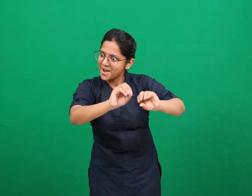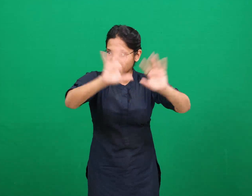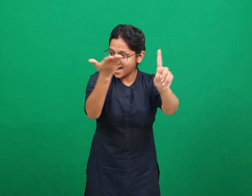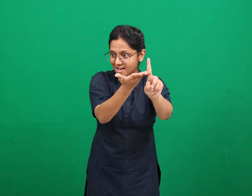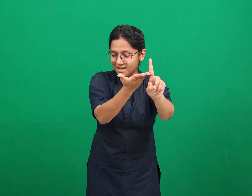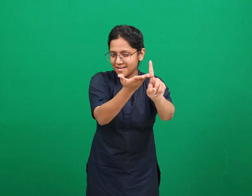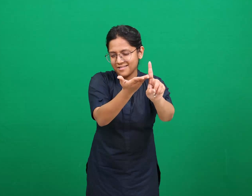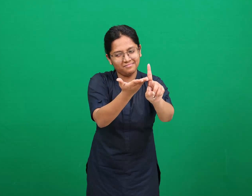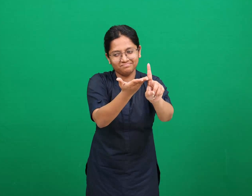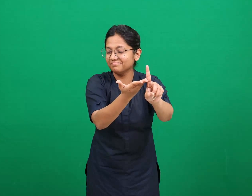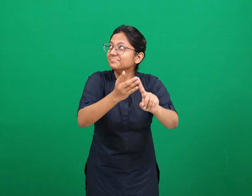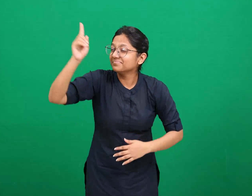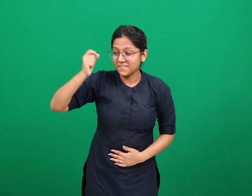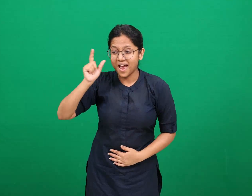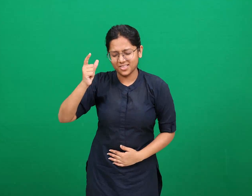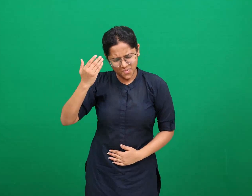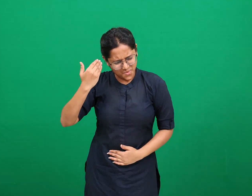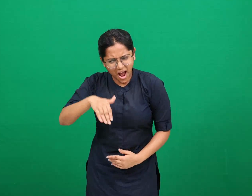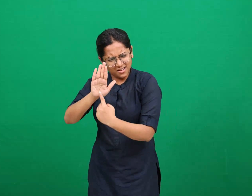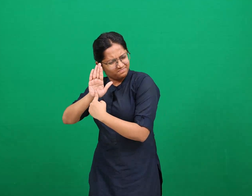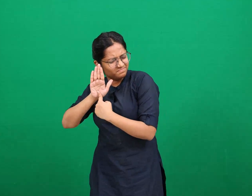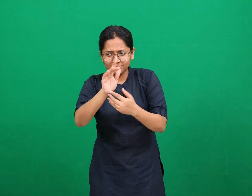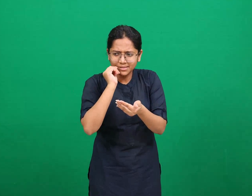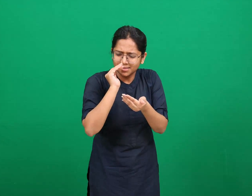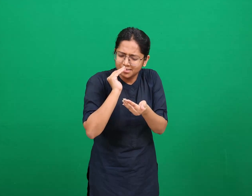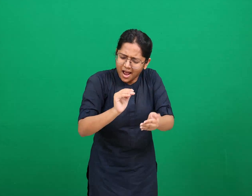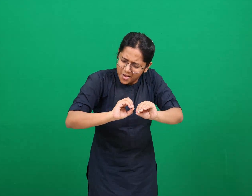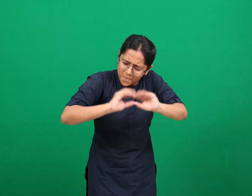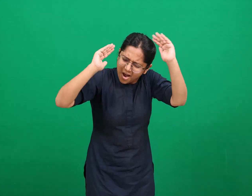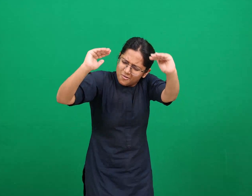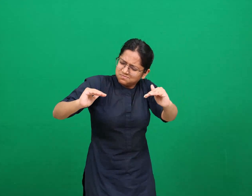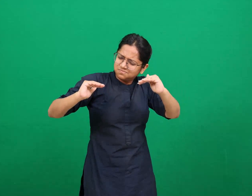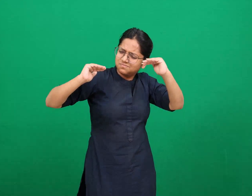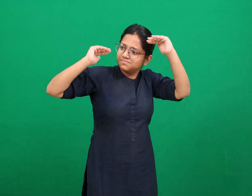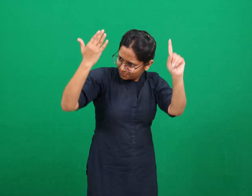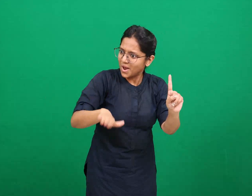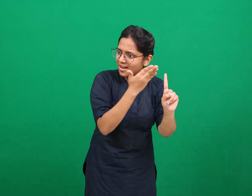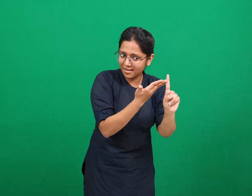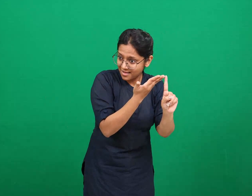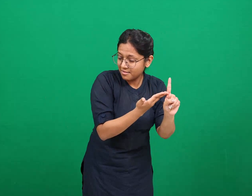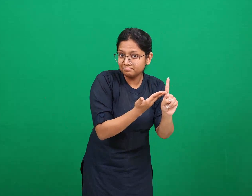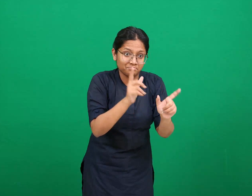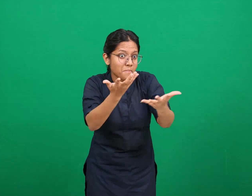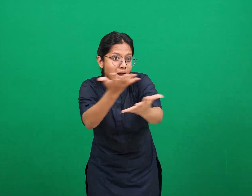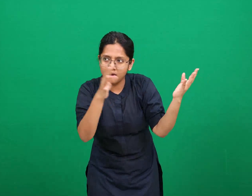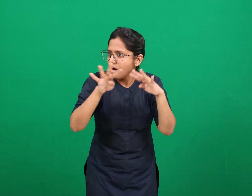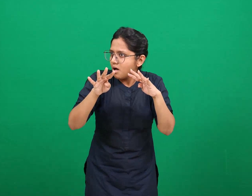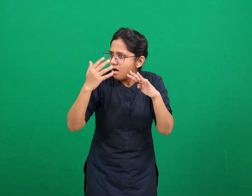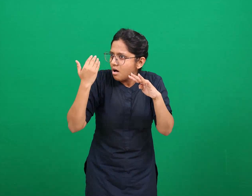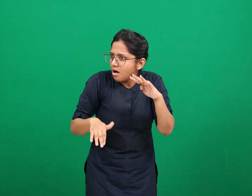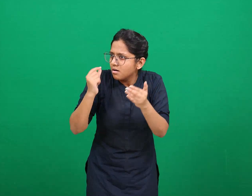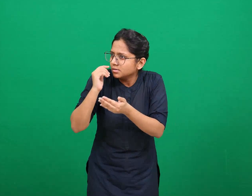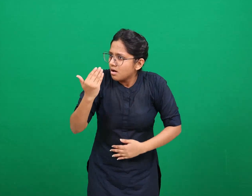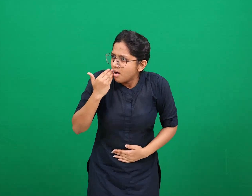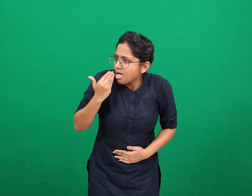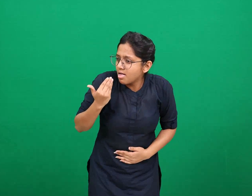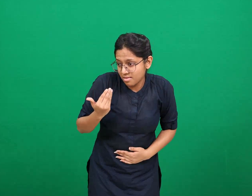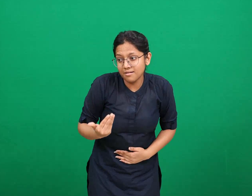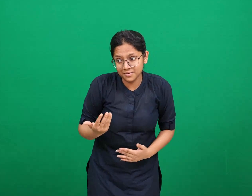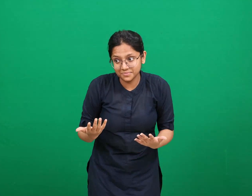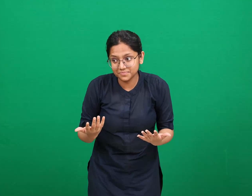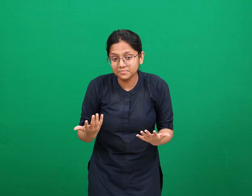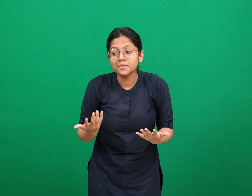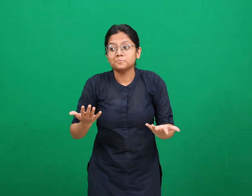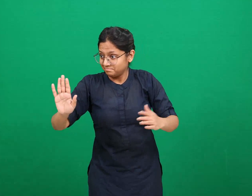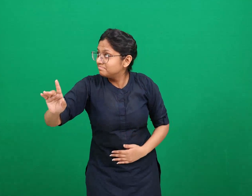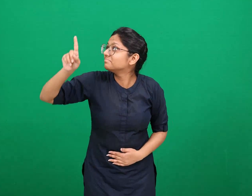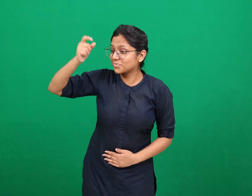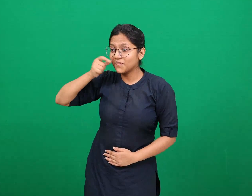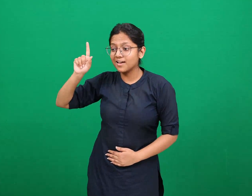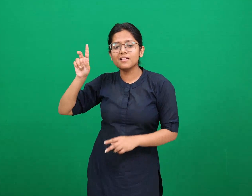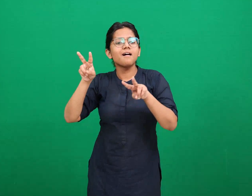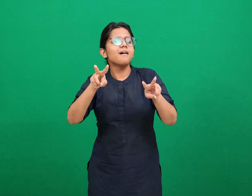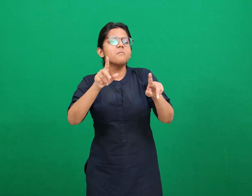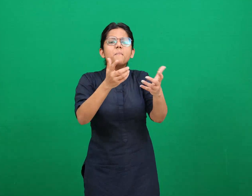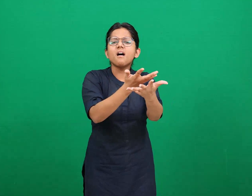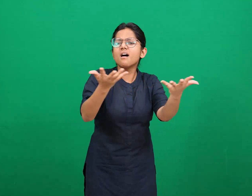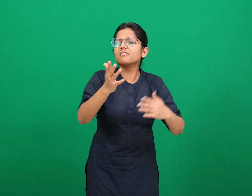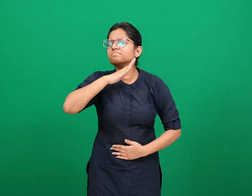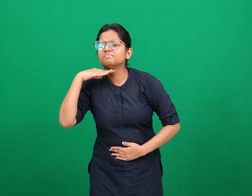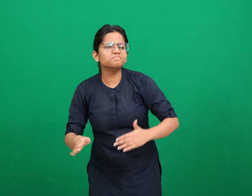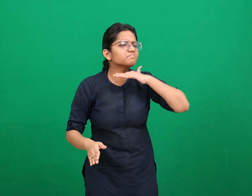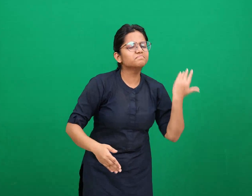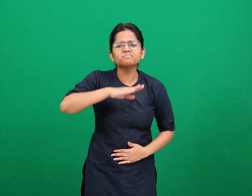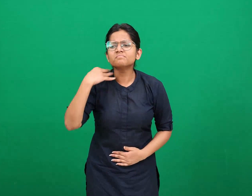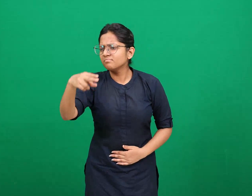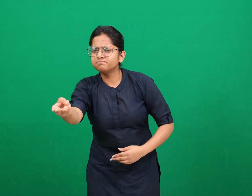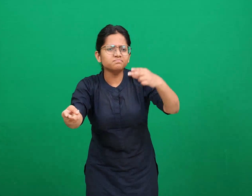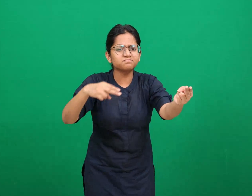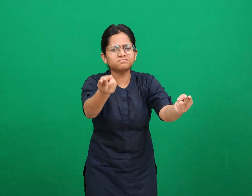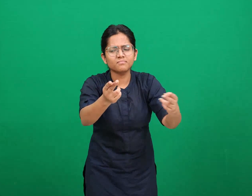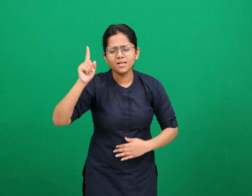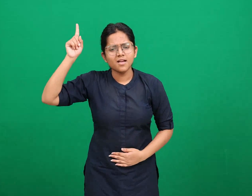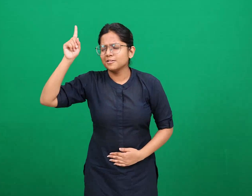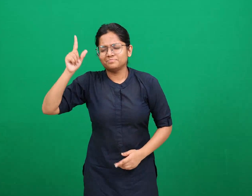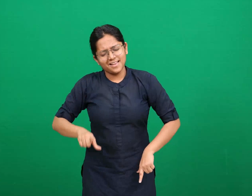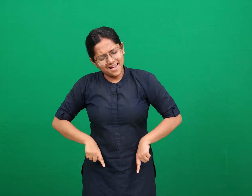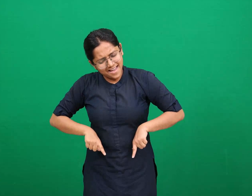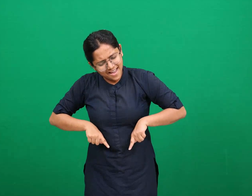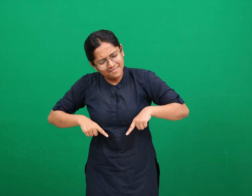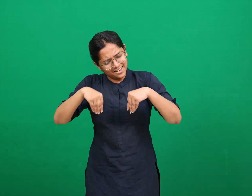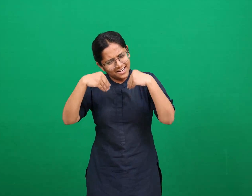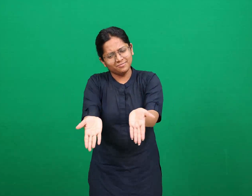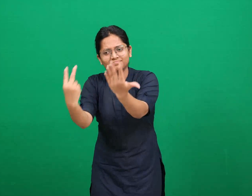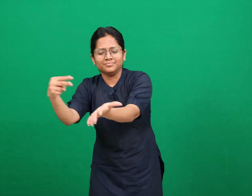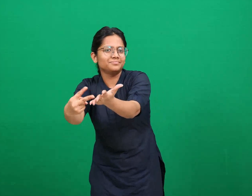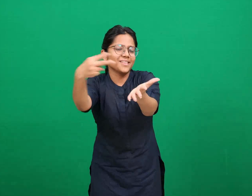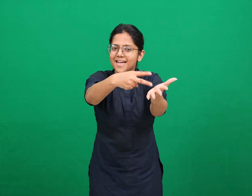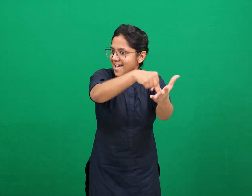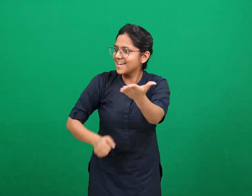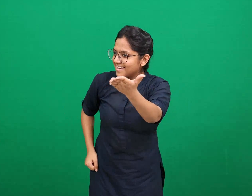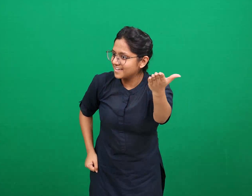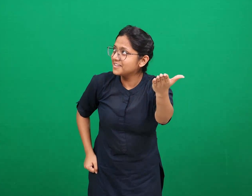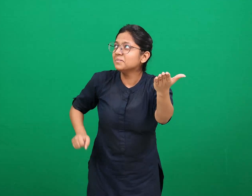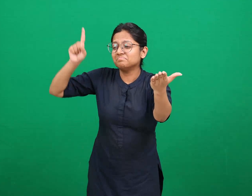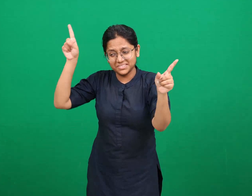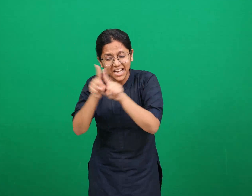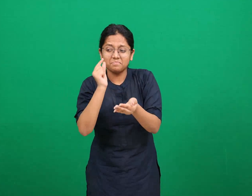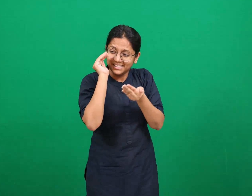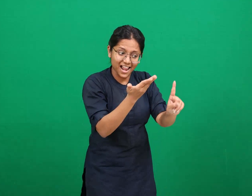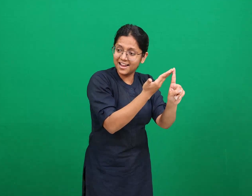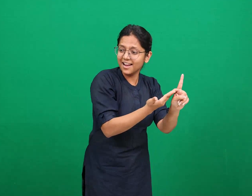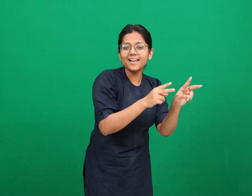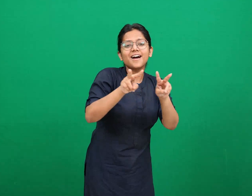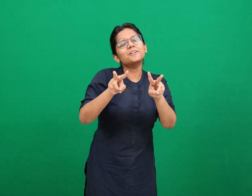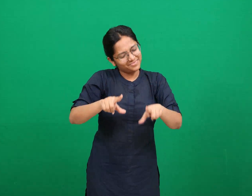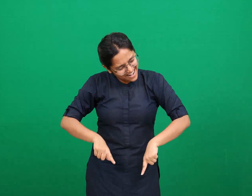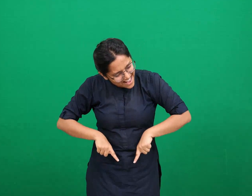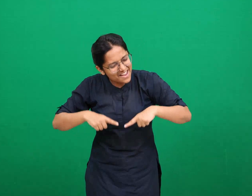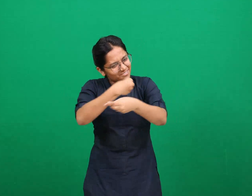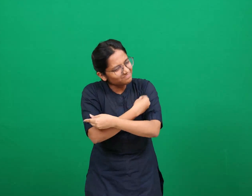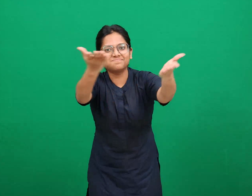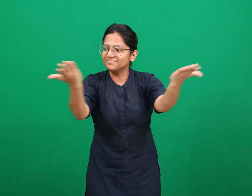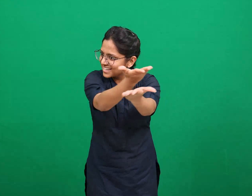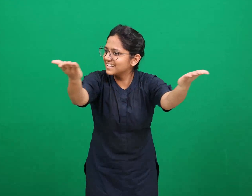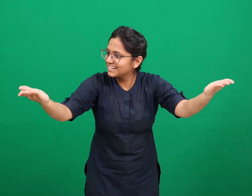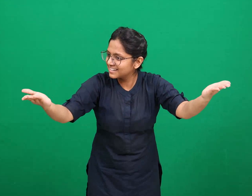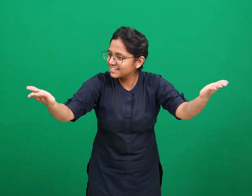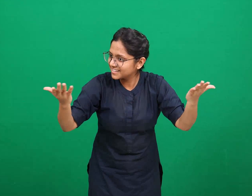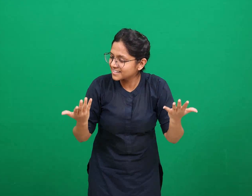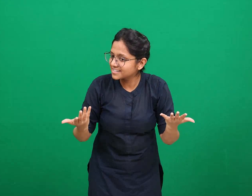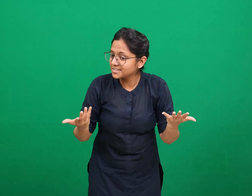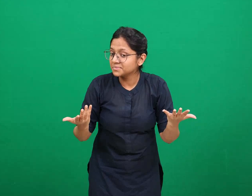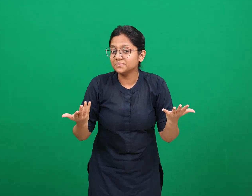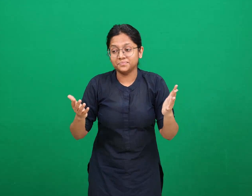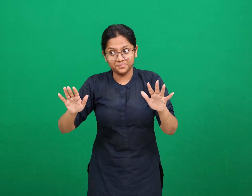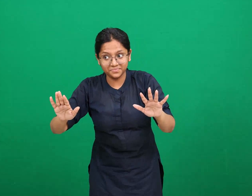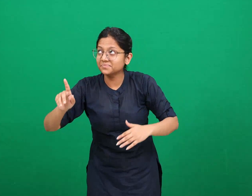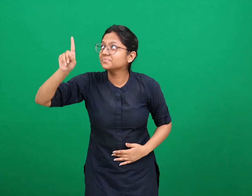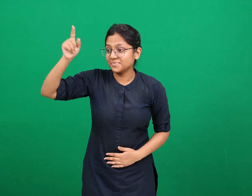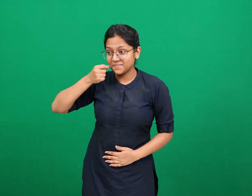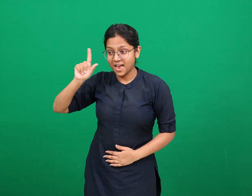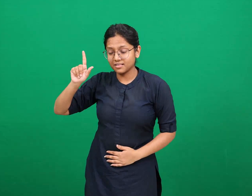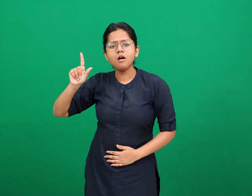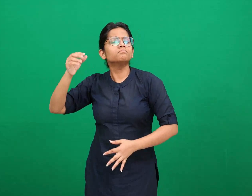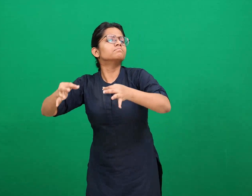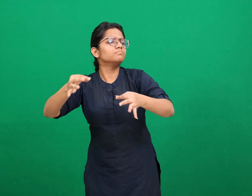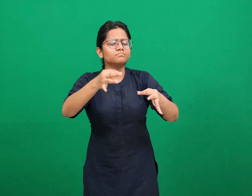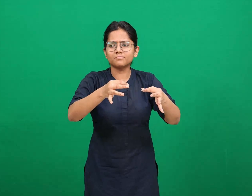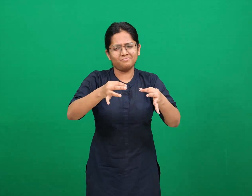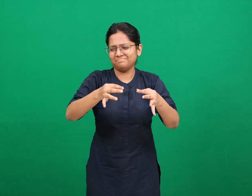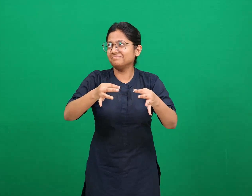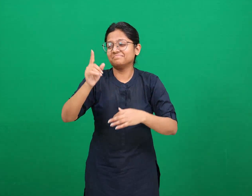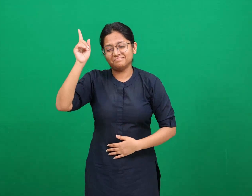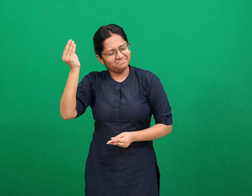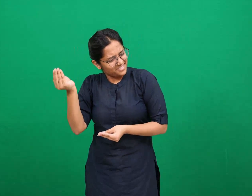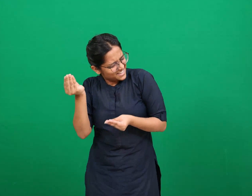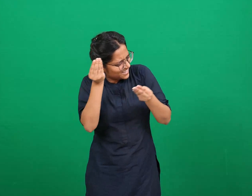And to your amazement, He will show Him even greater works than these. For just as the Father raises the dead and gives them life, so also the Son gives life to whom He wishes.